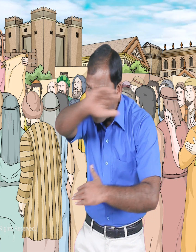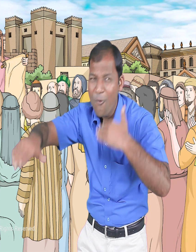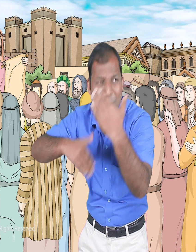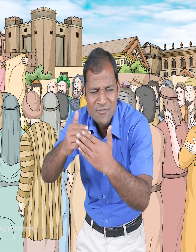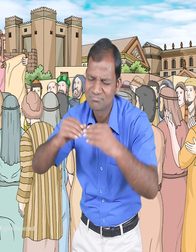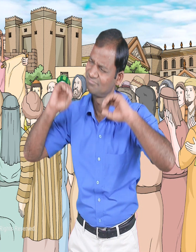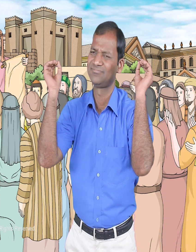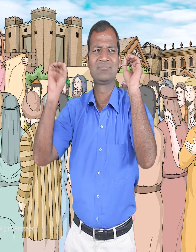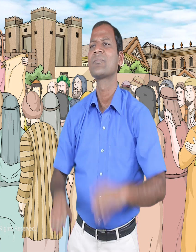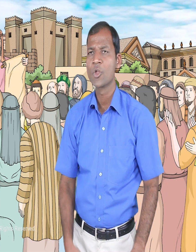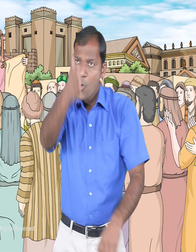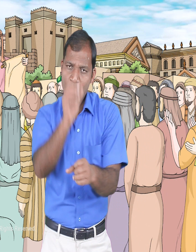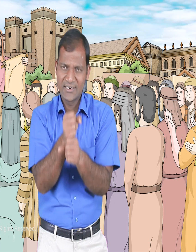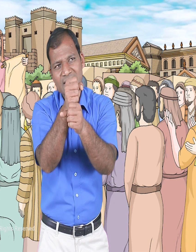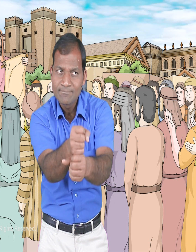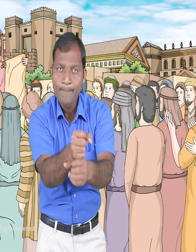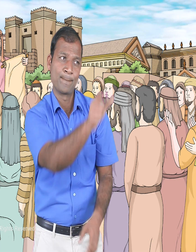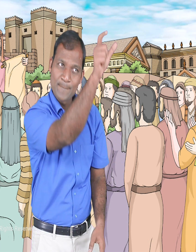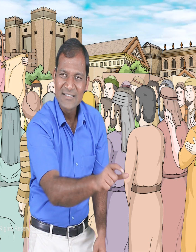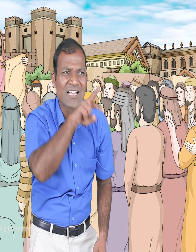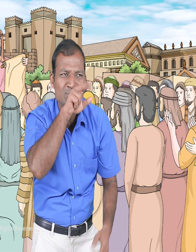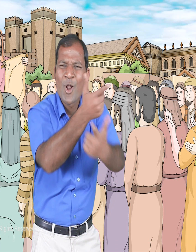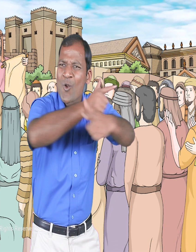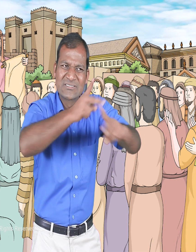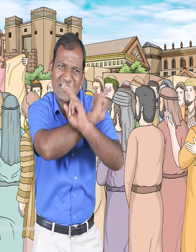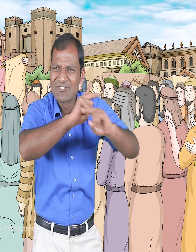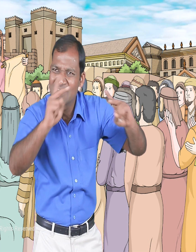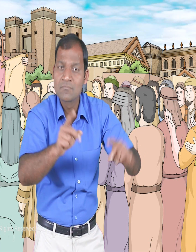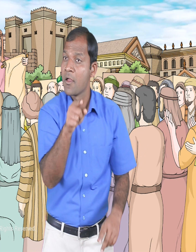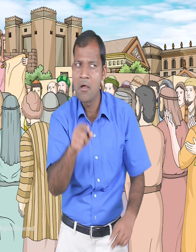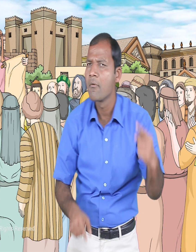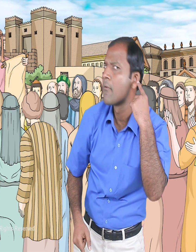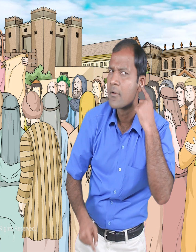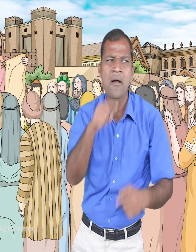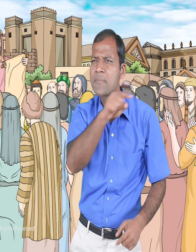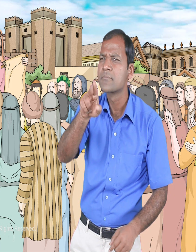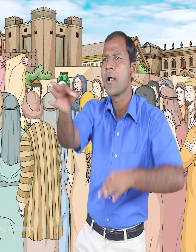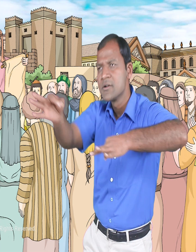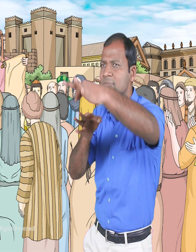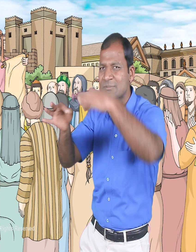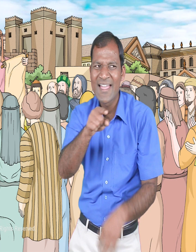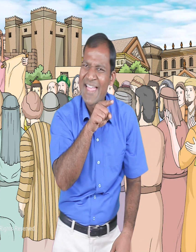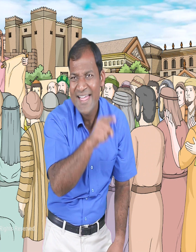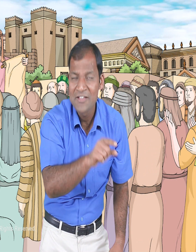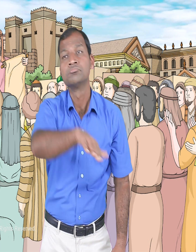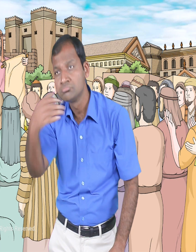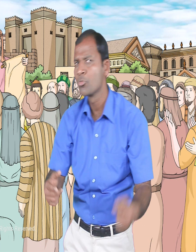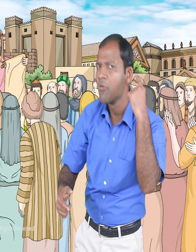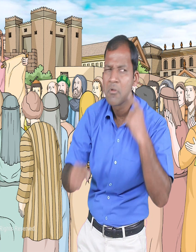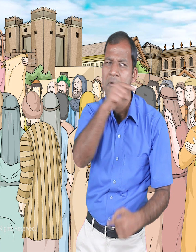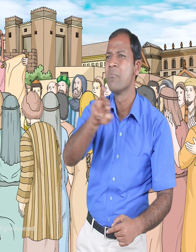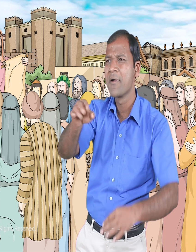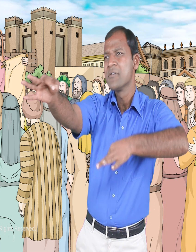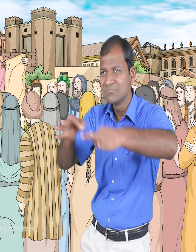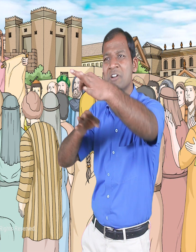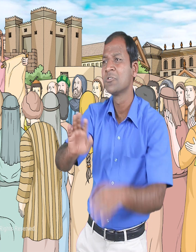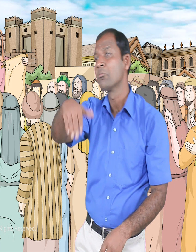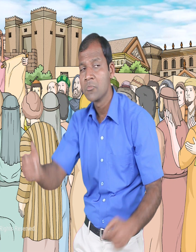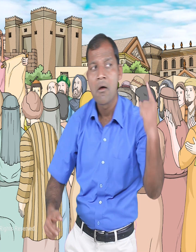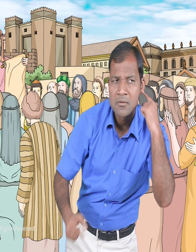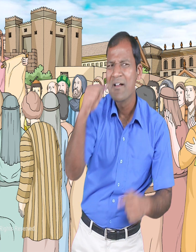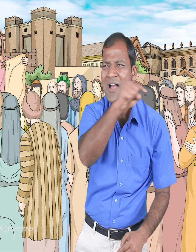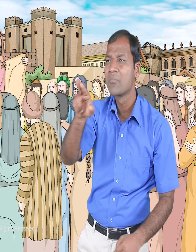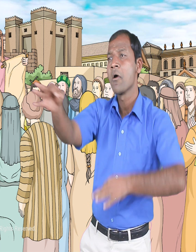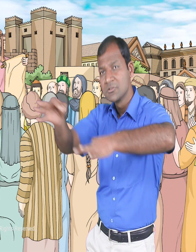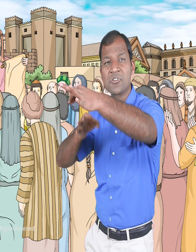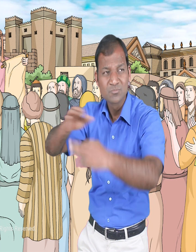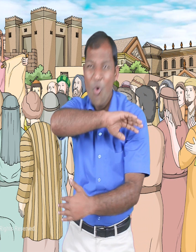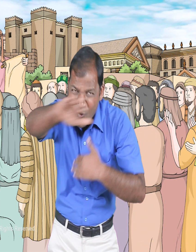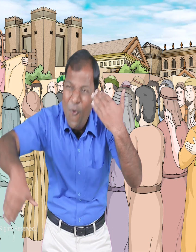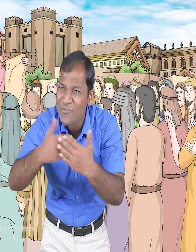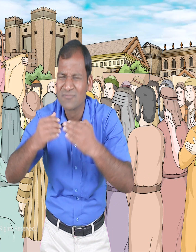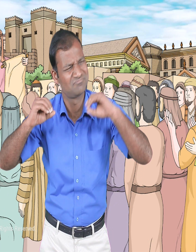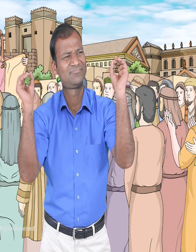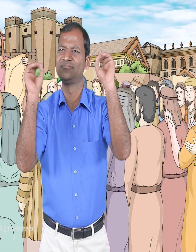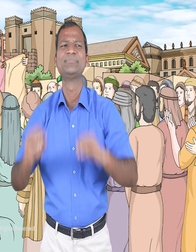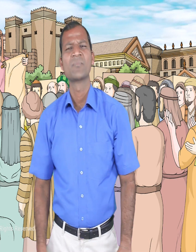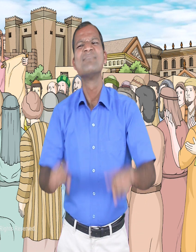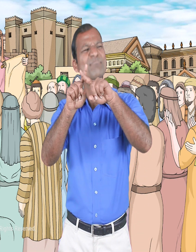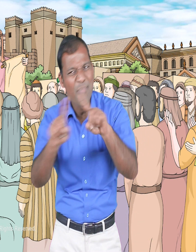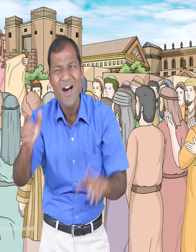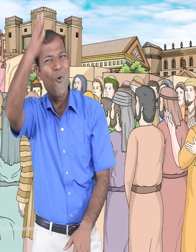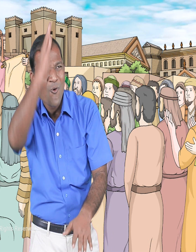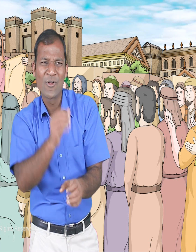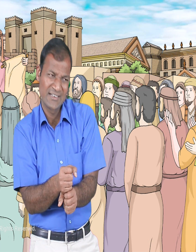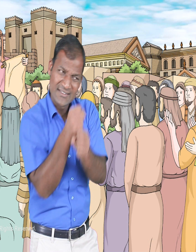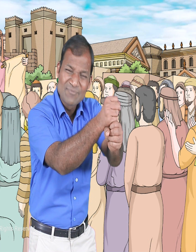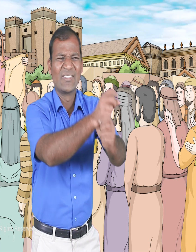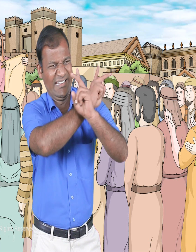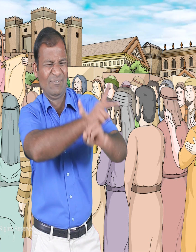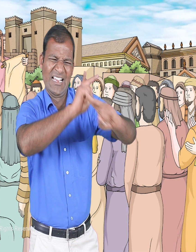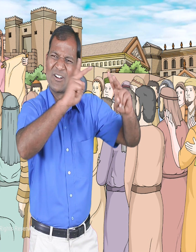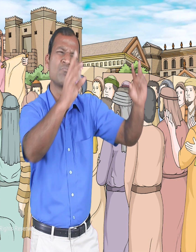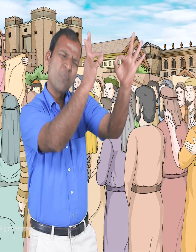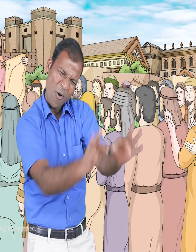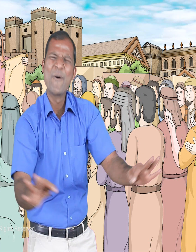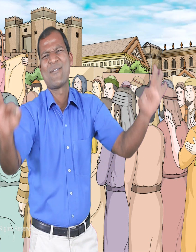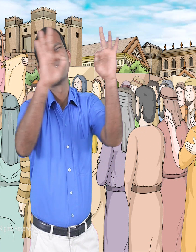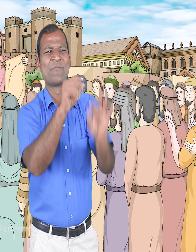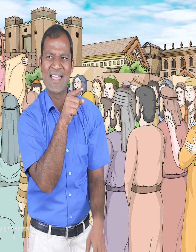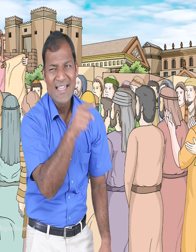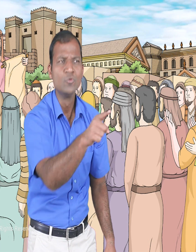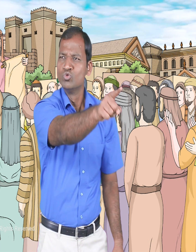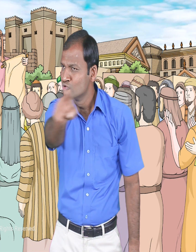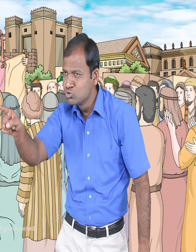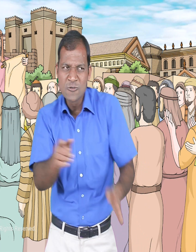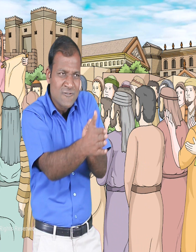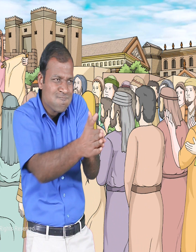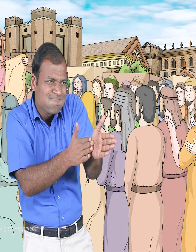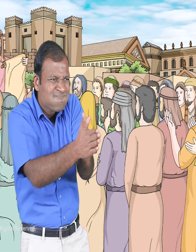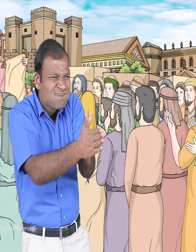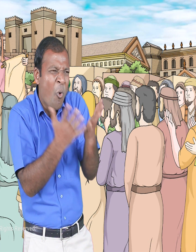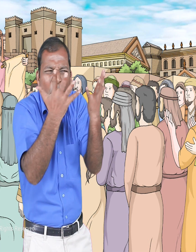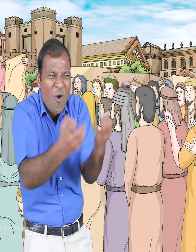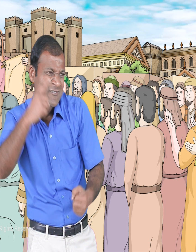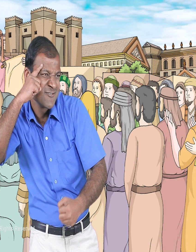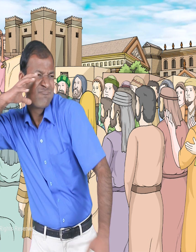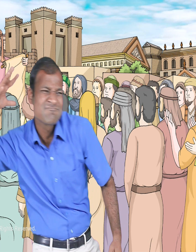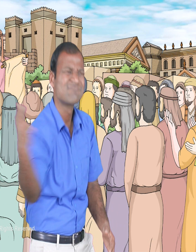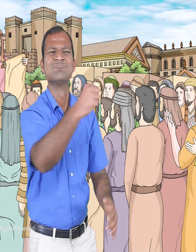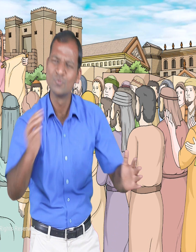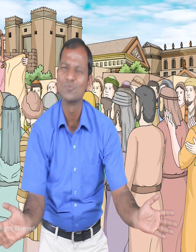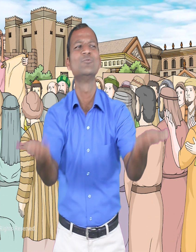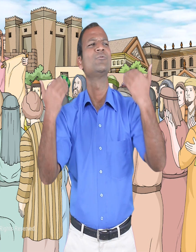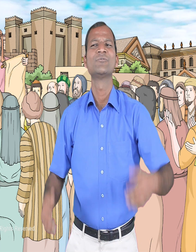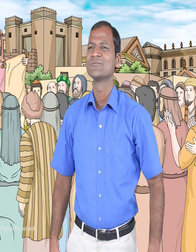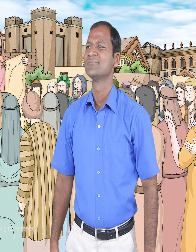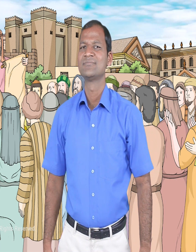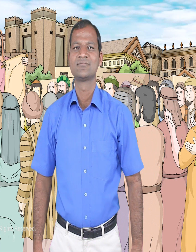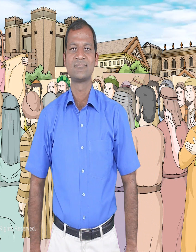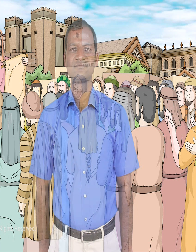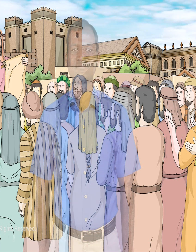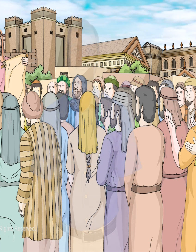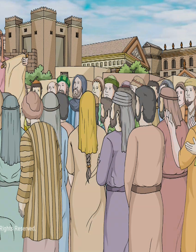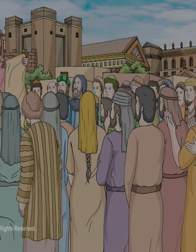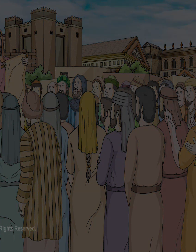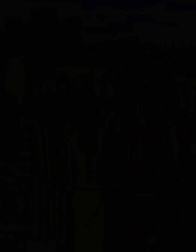Do all interpret? But eagerly desire the greater gifts. And now I will show you the most excellent way.